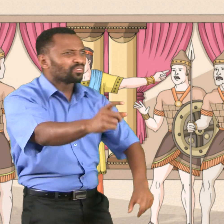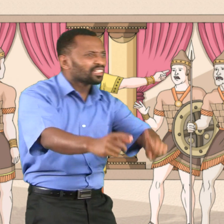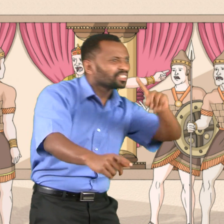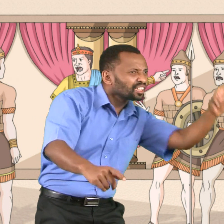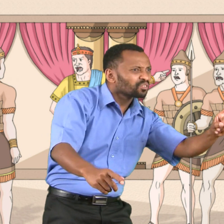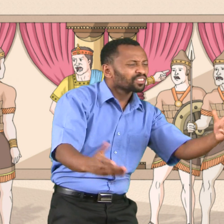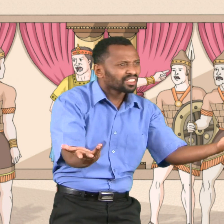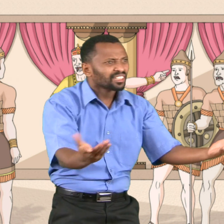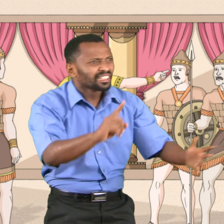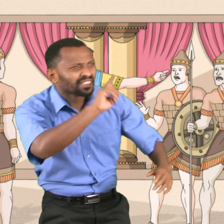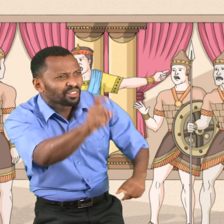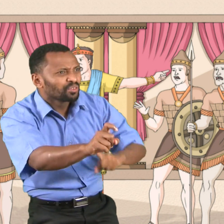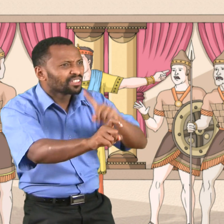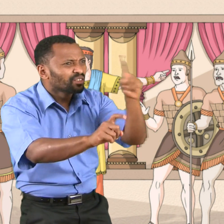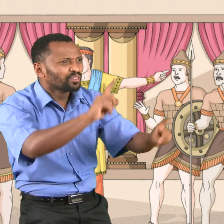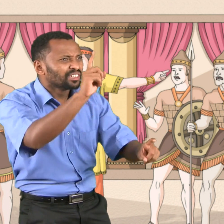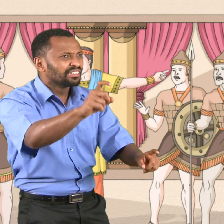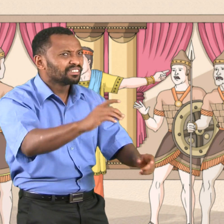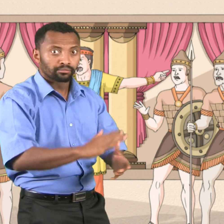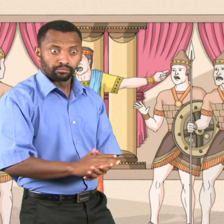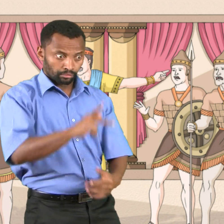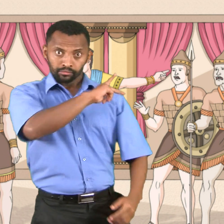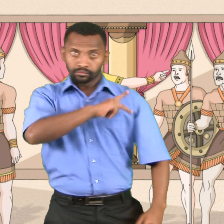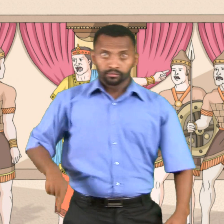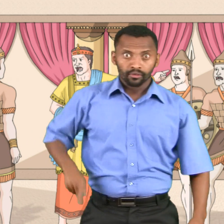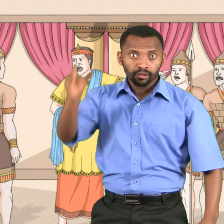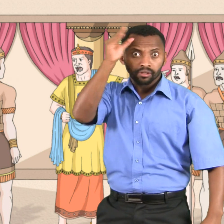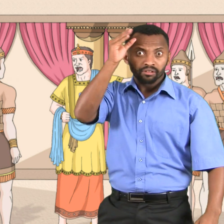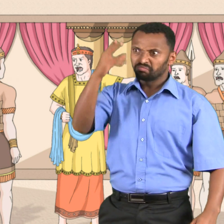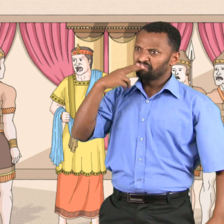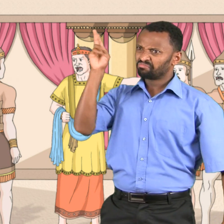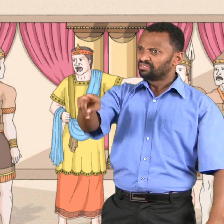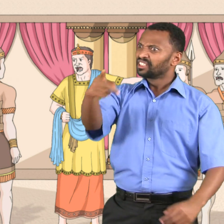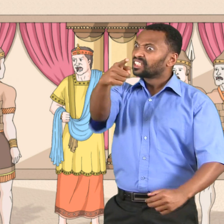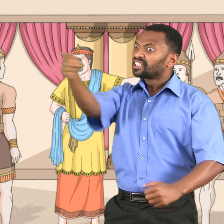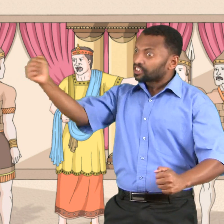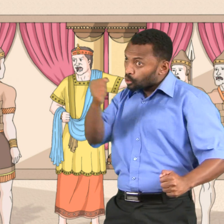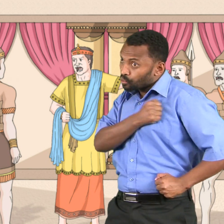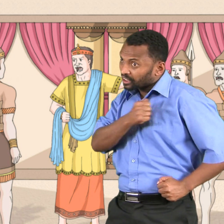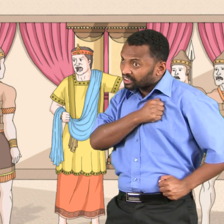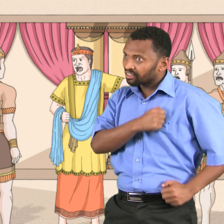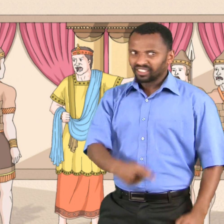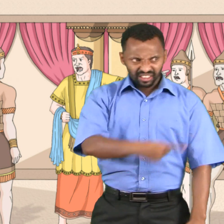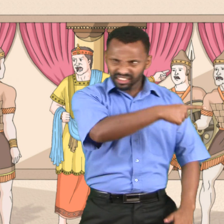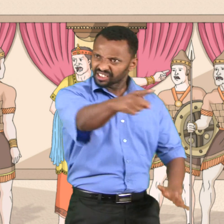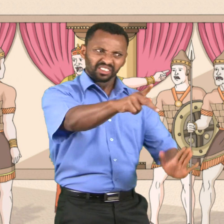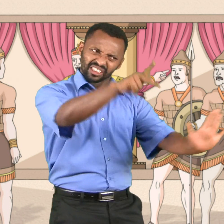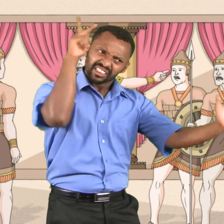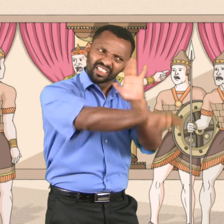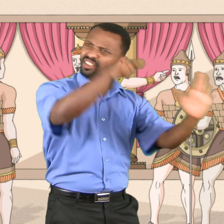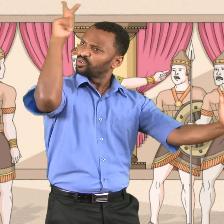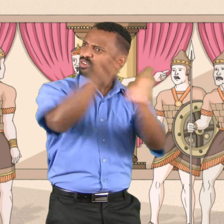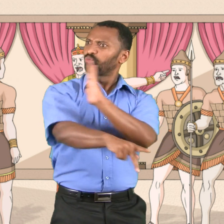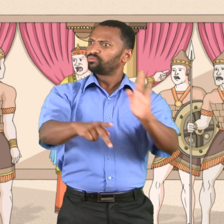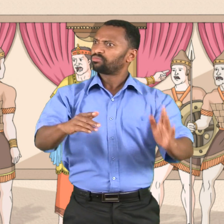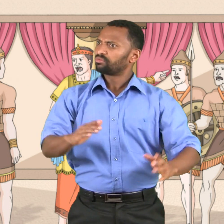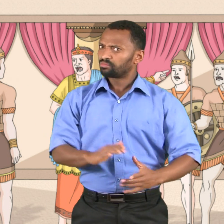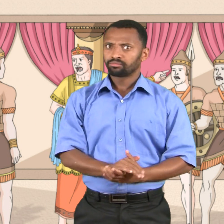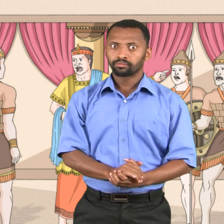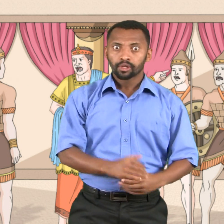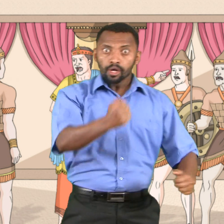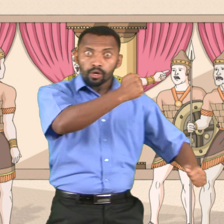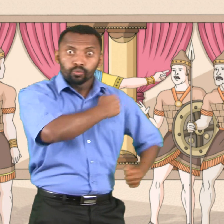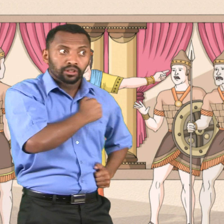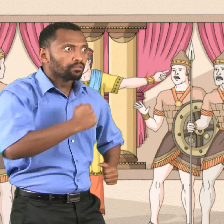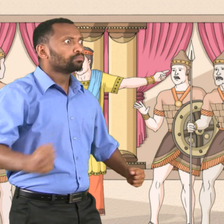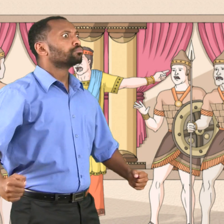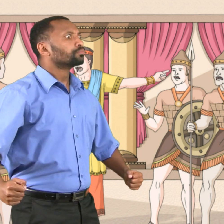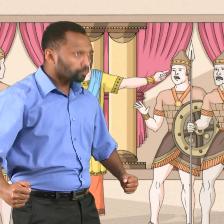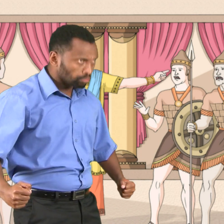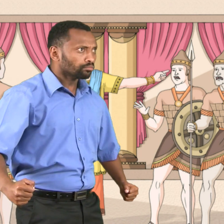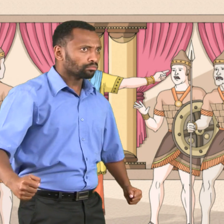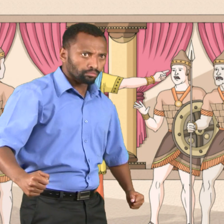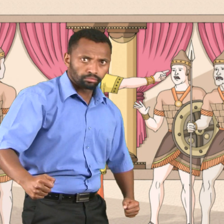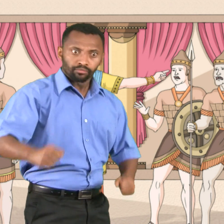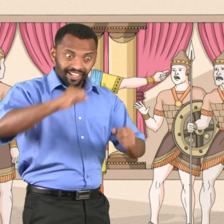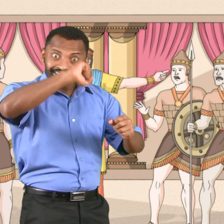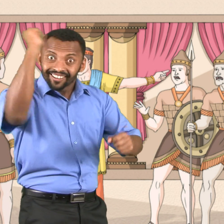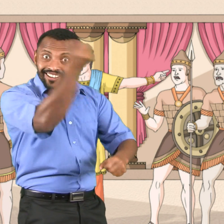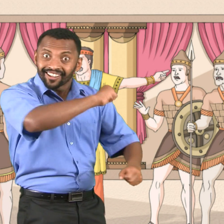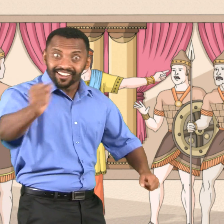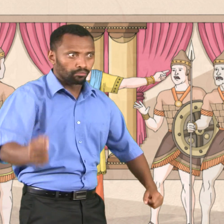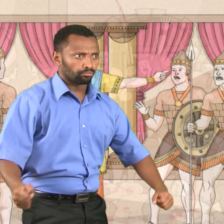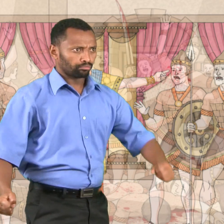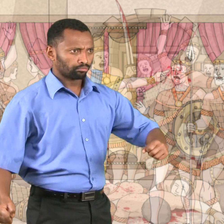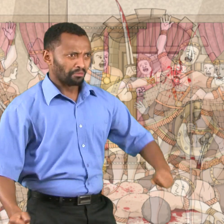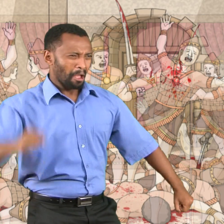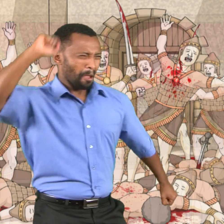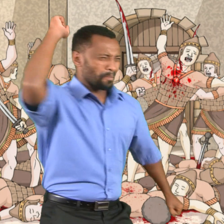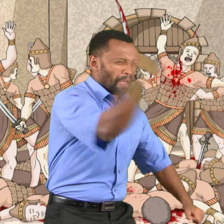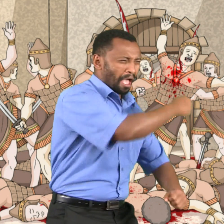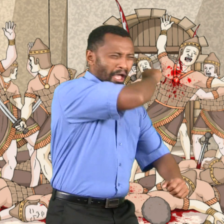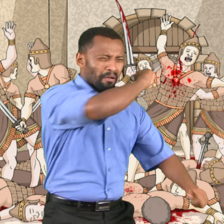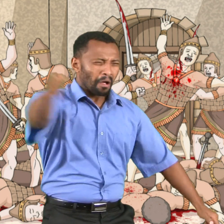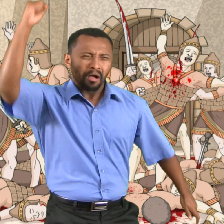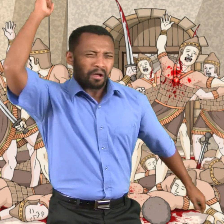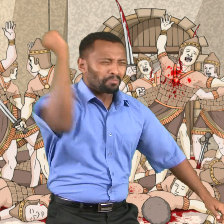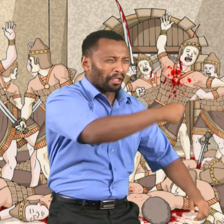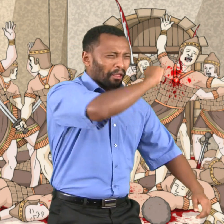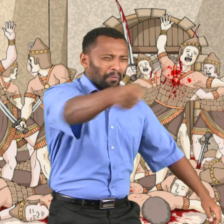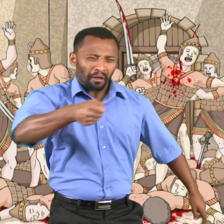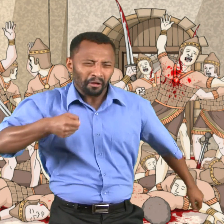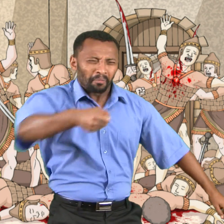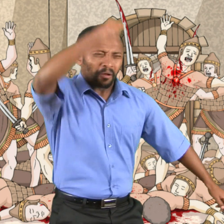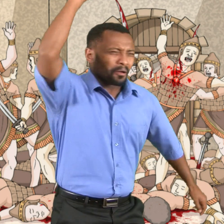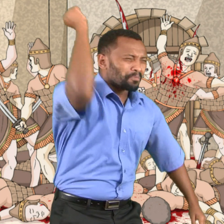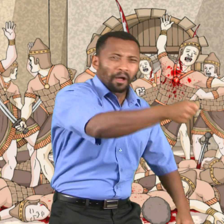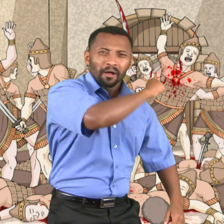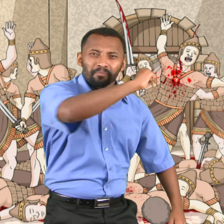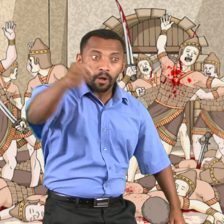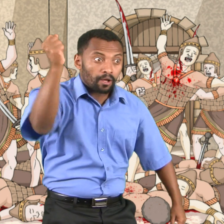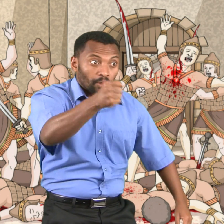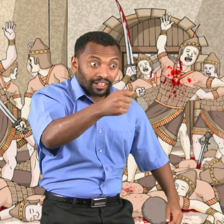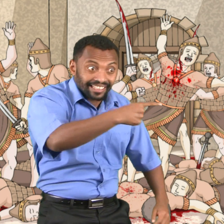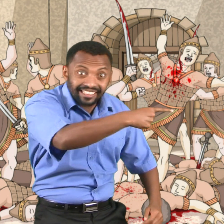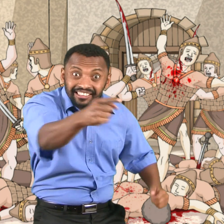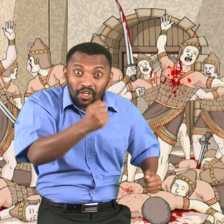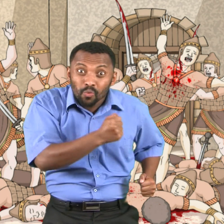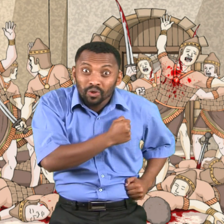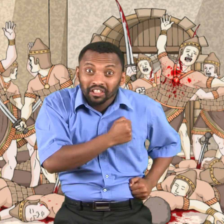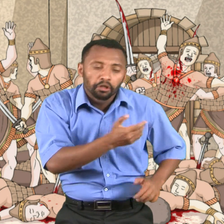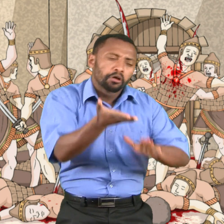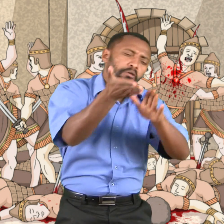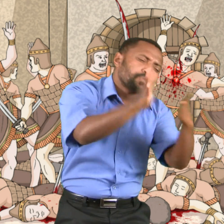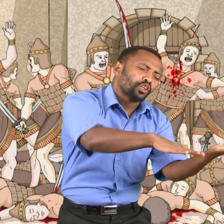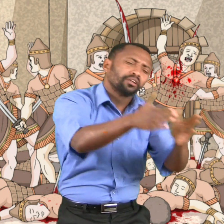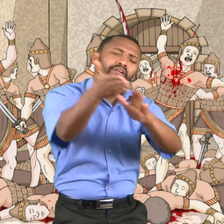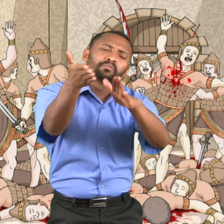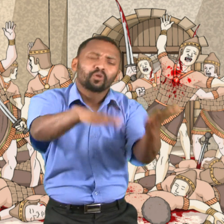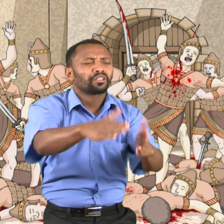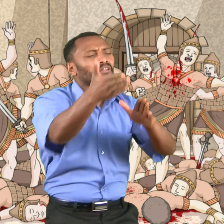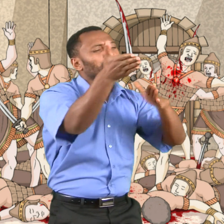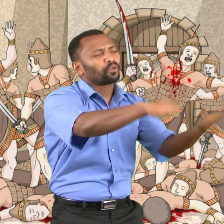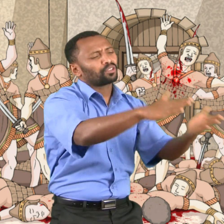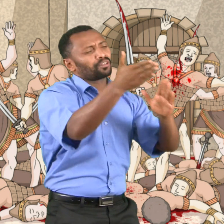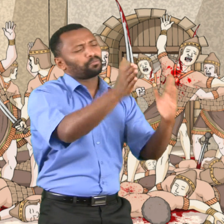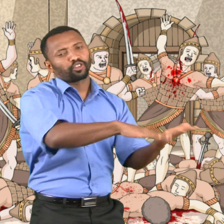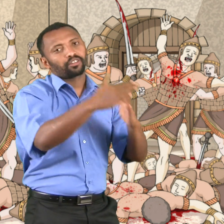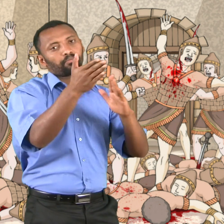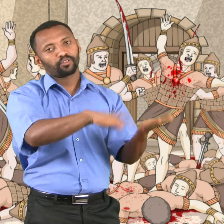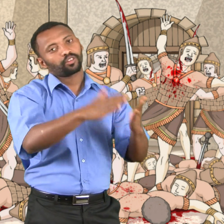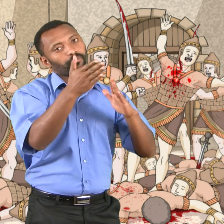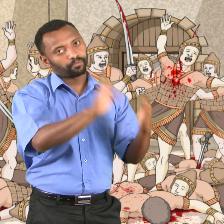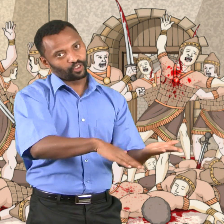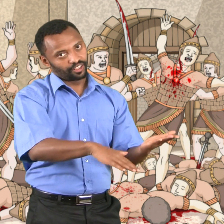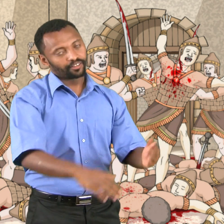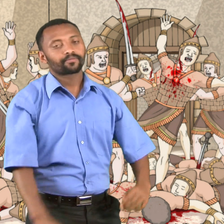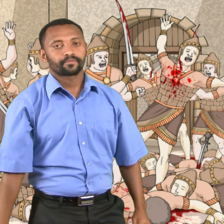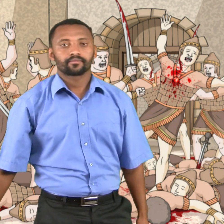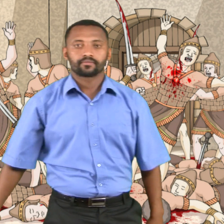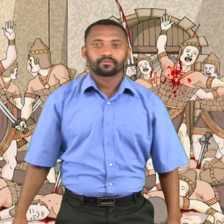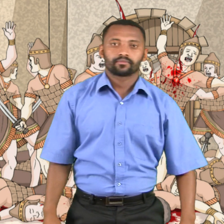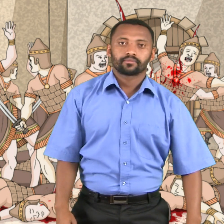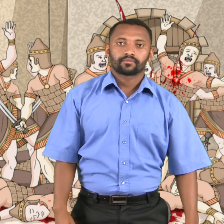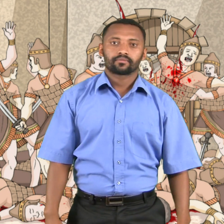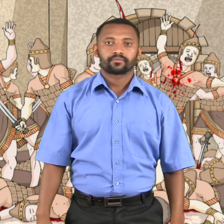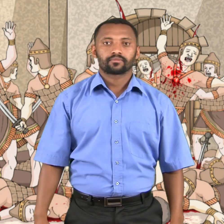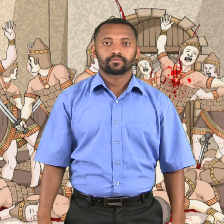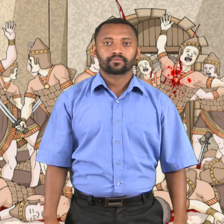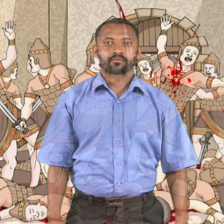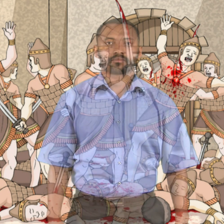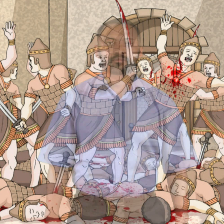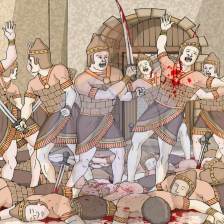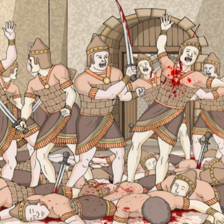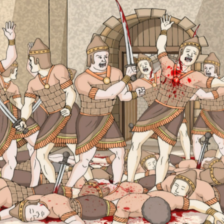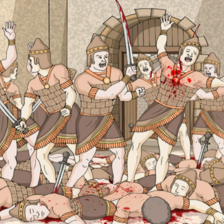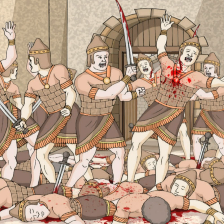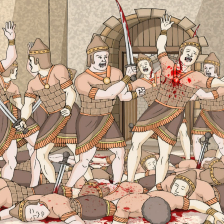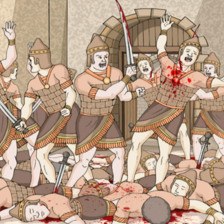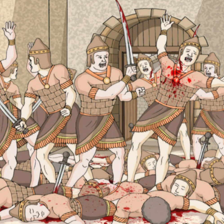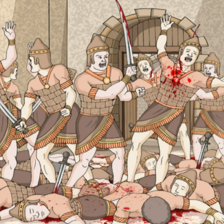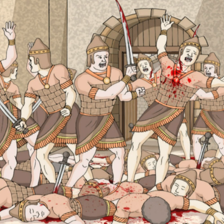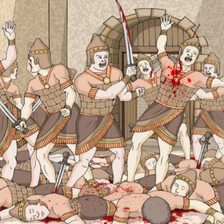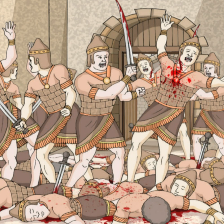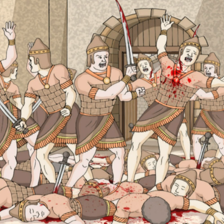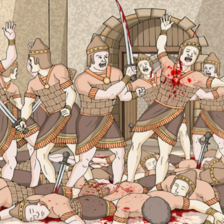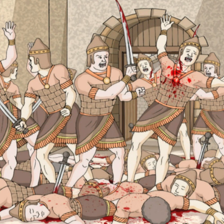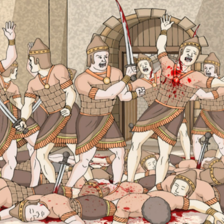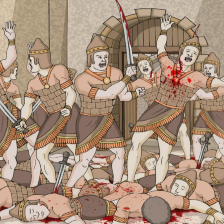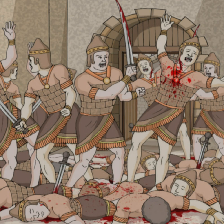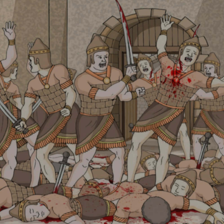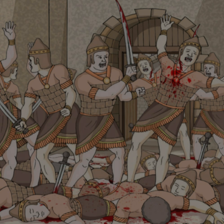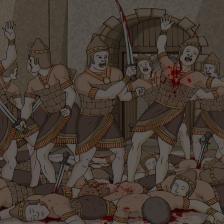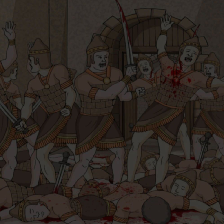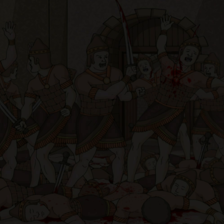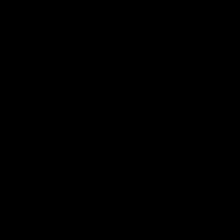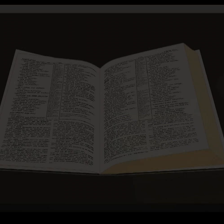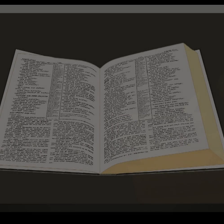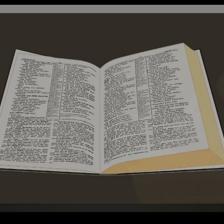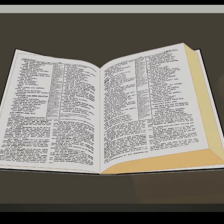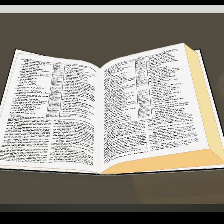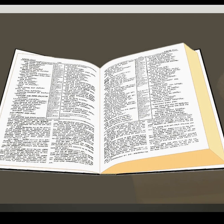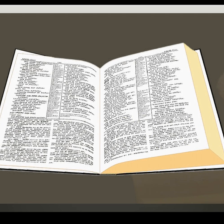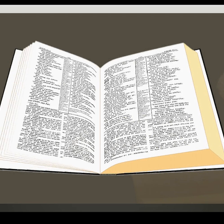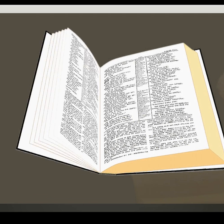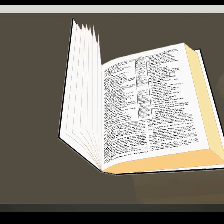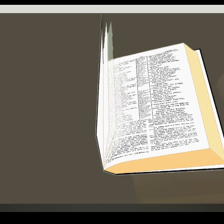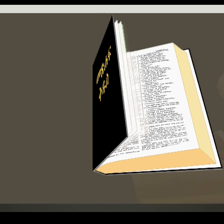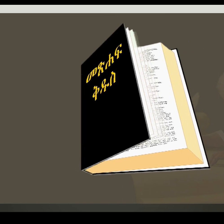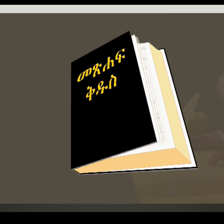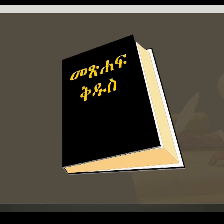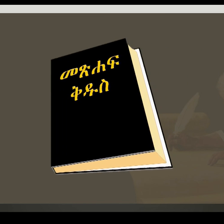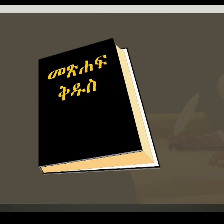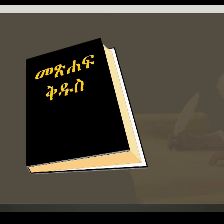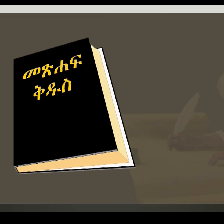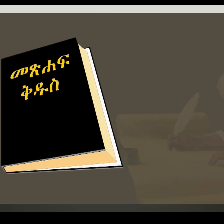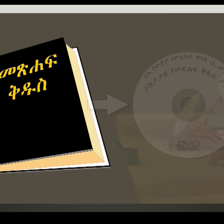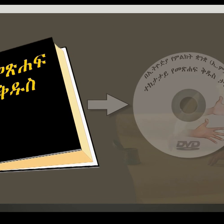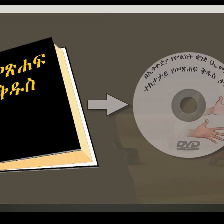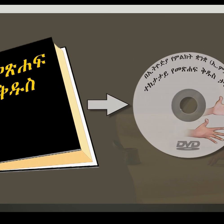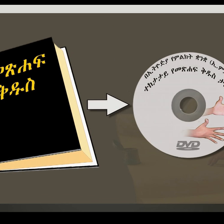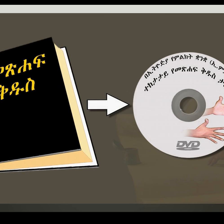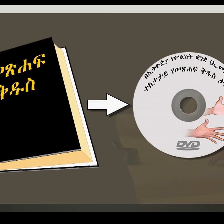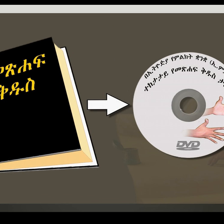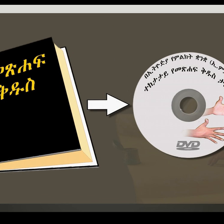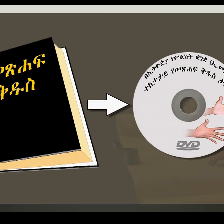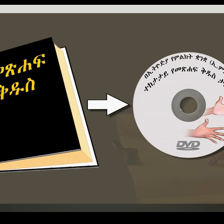Then he went down from Judea to Caesarea and spent some time there.